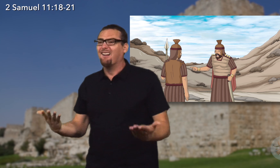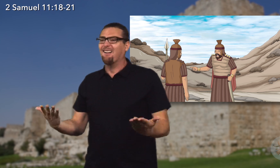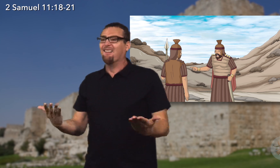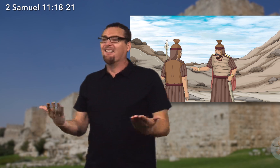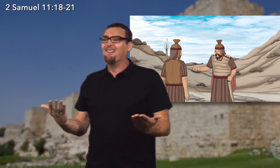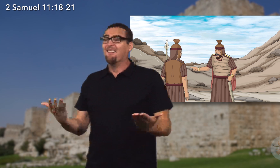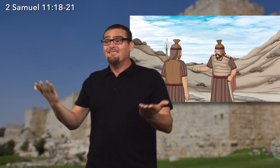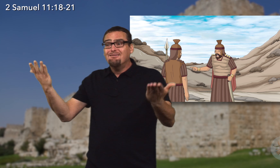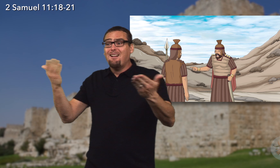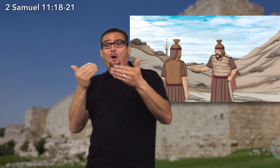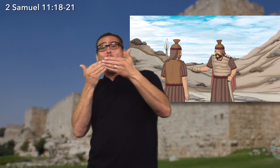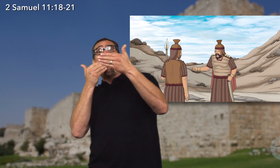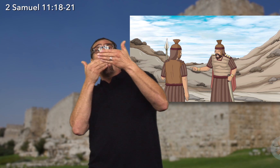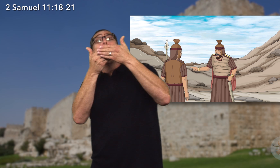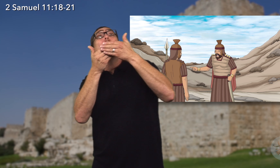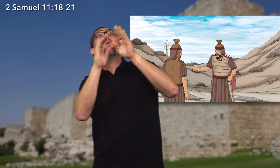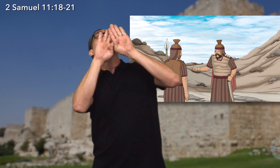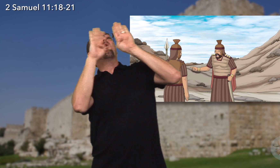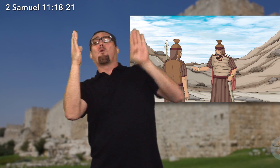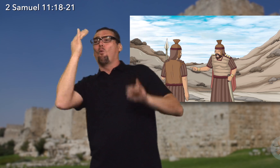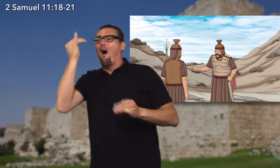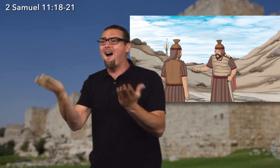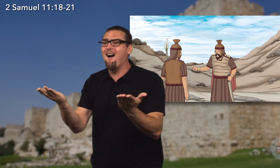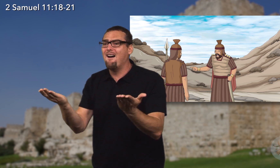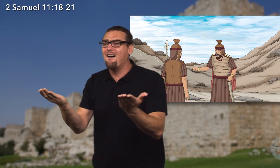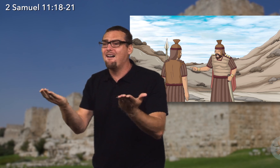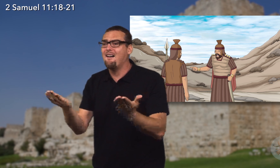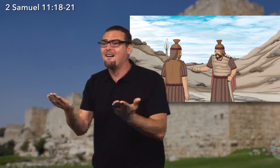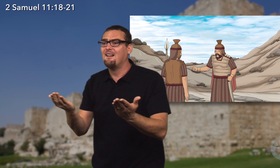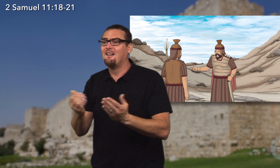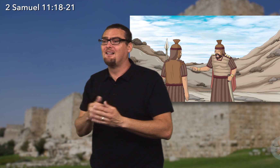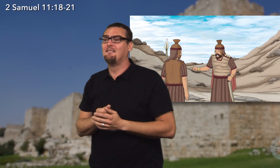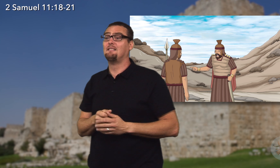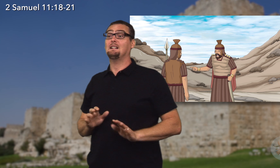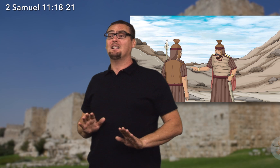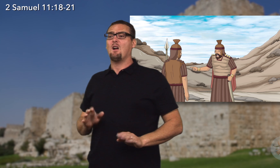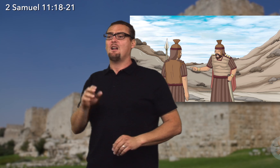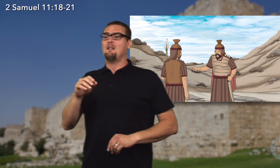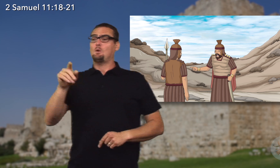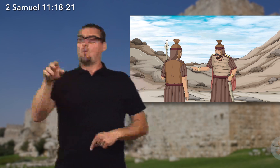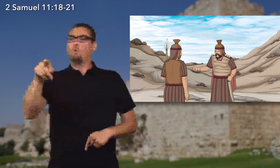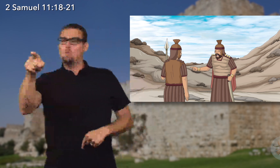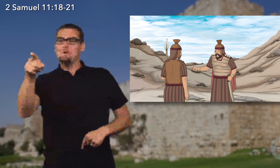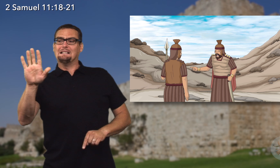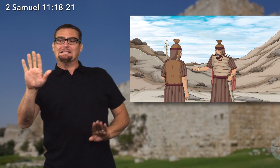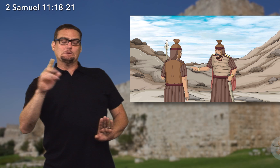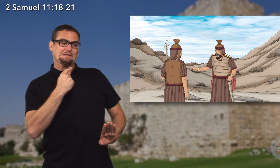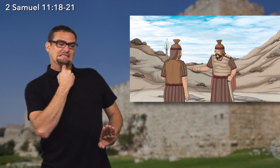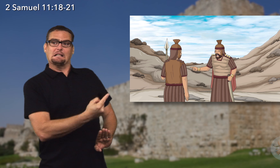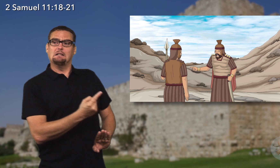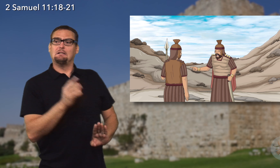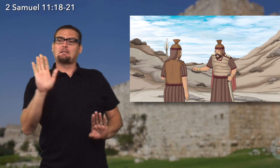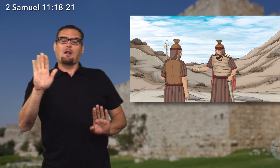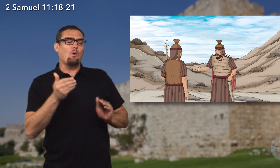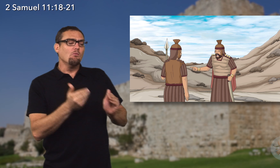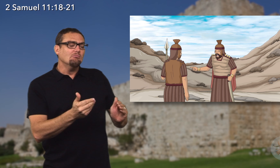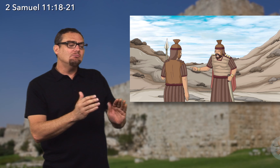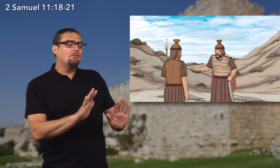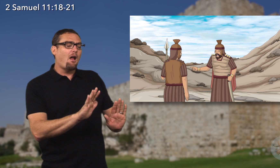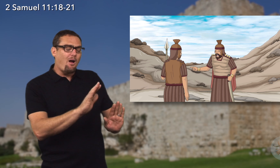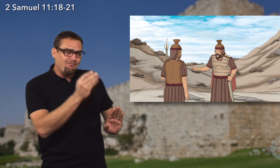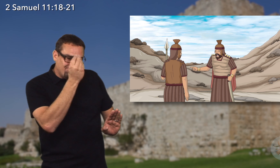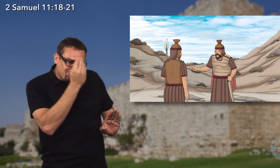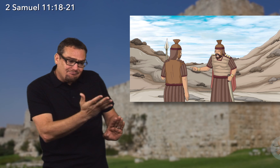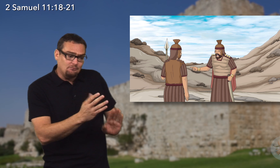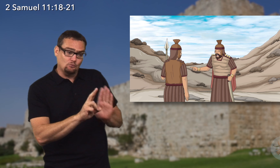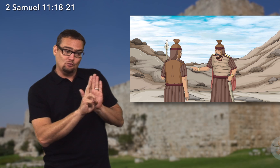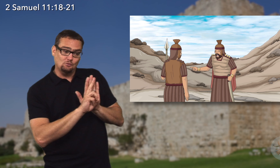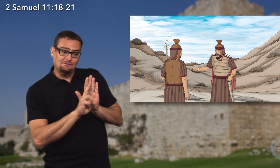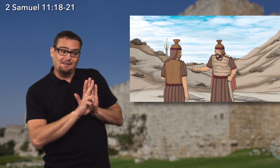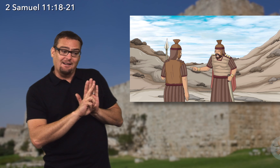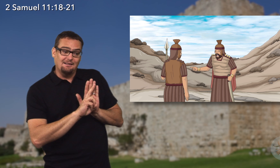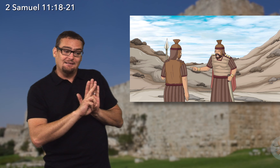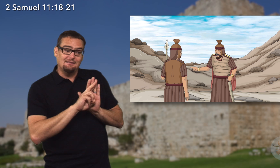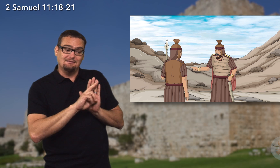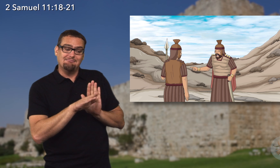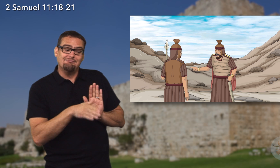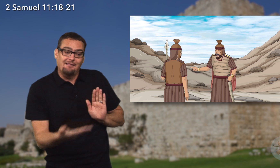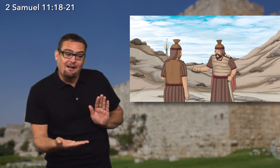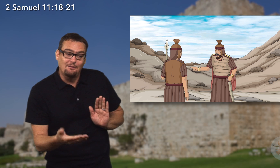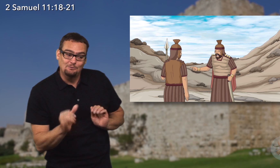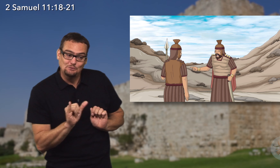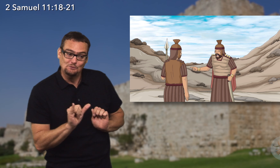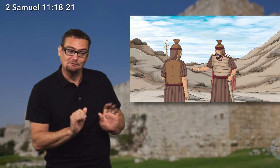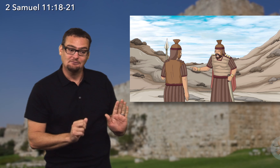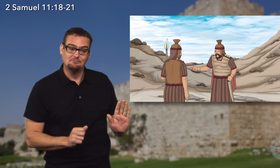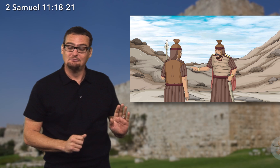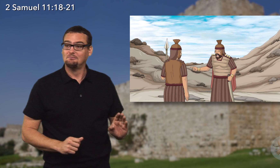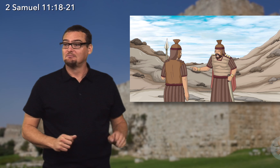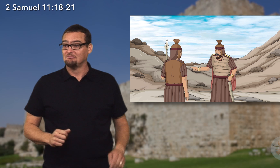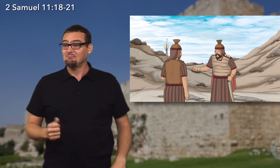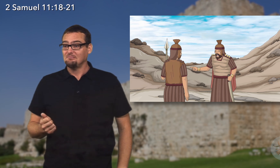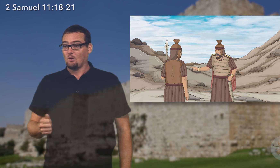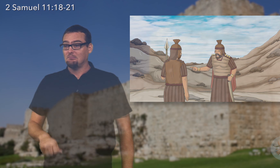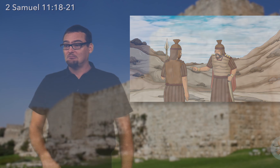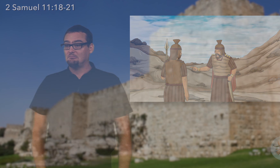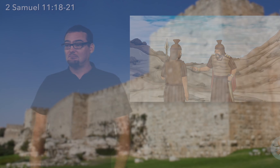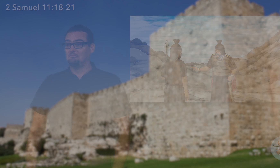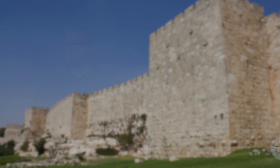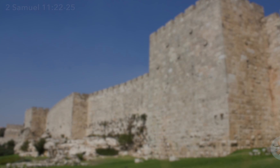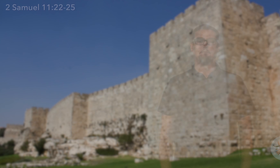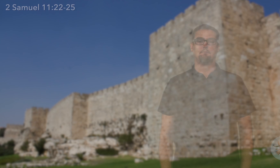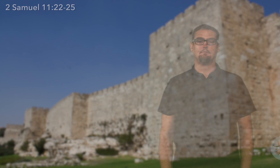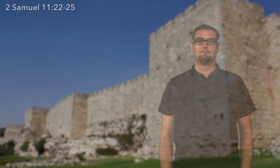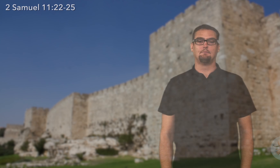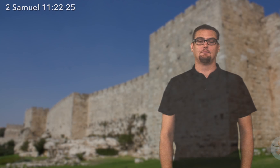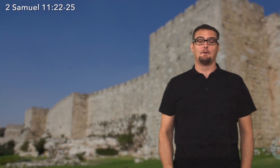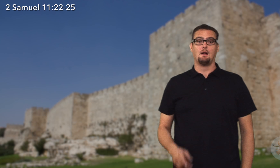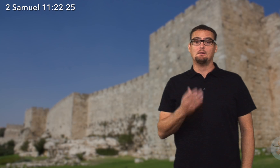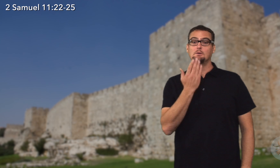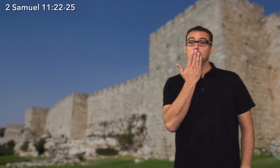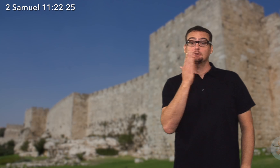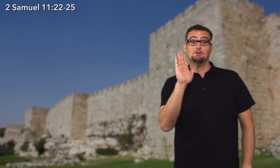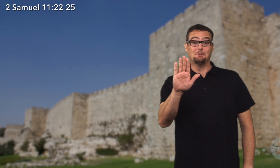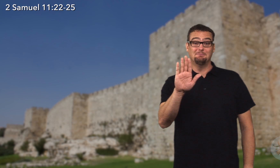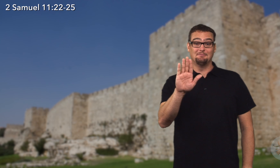If so, then you are to say, ‘Your servant Uriah the Hittite is dead as well.’”